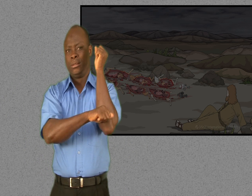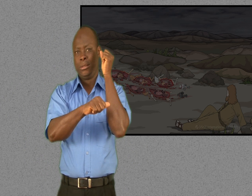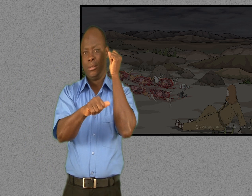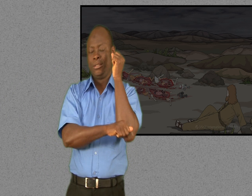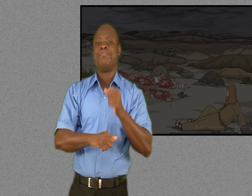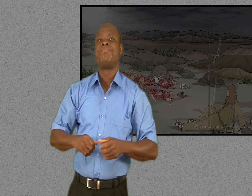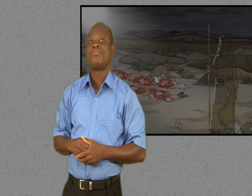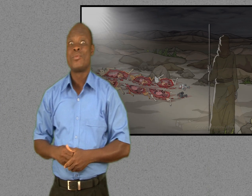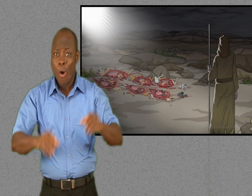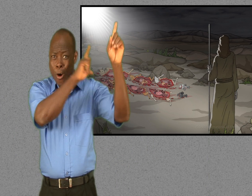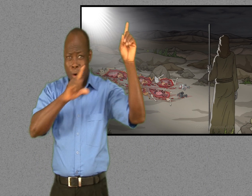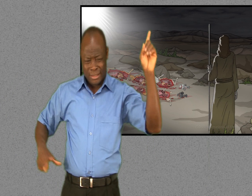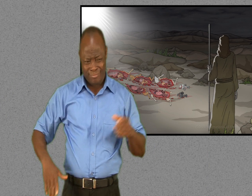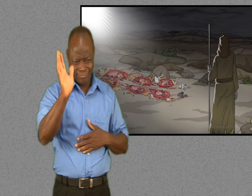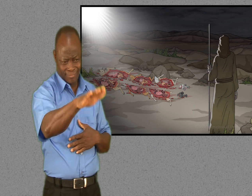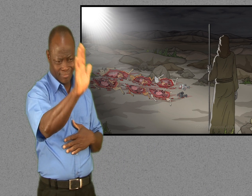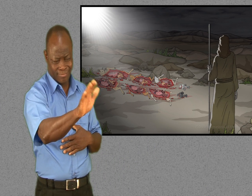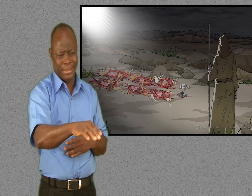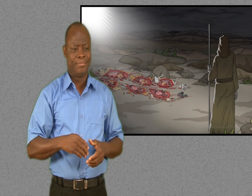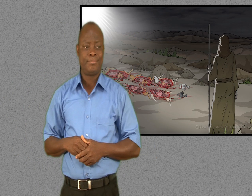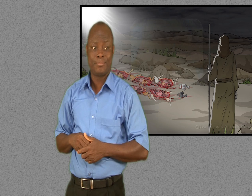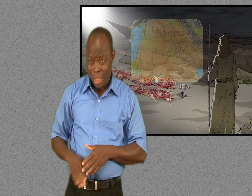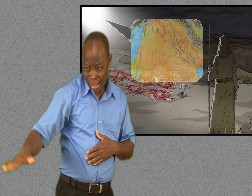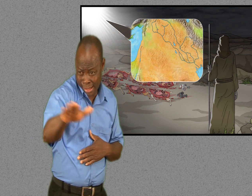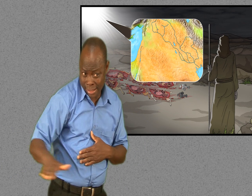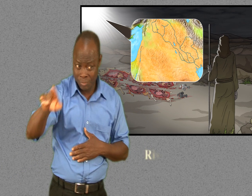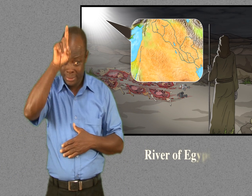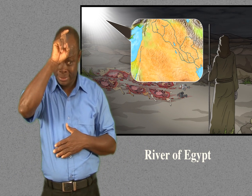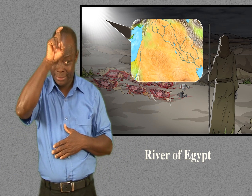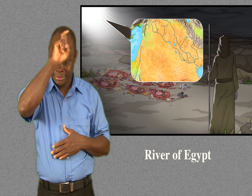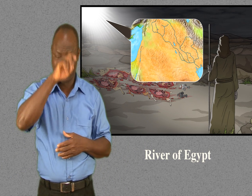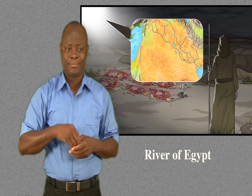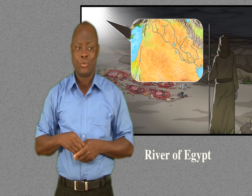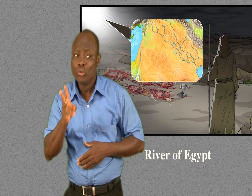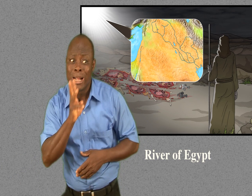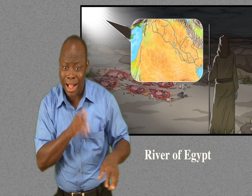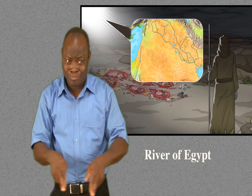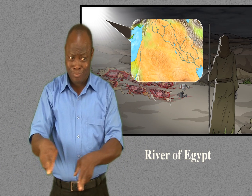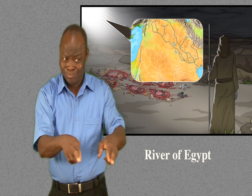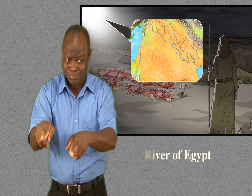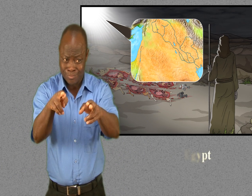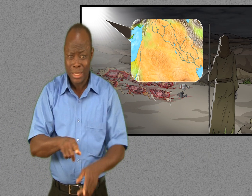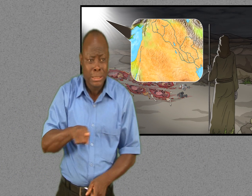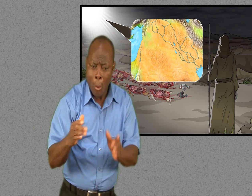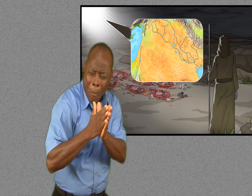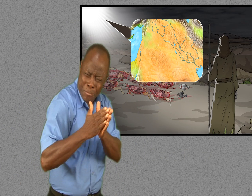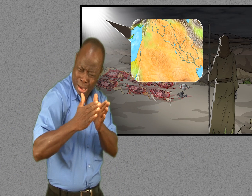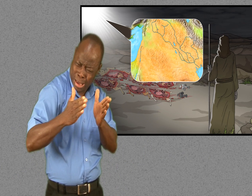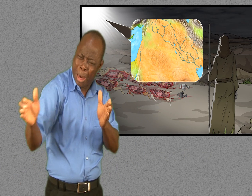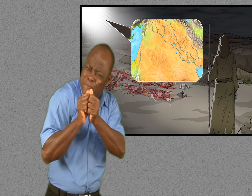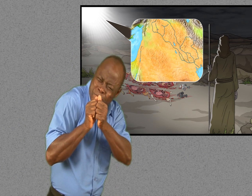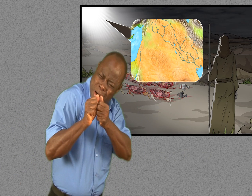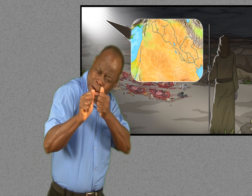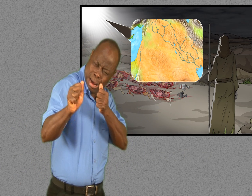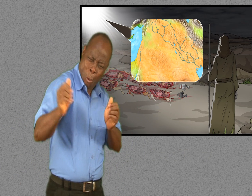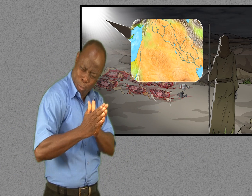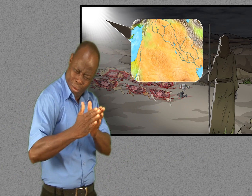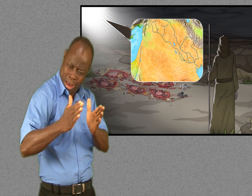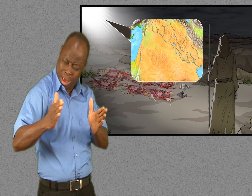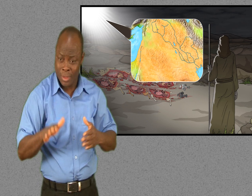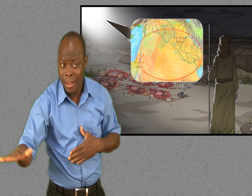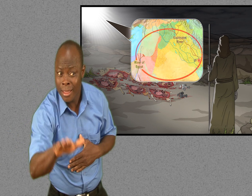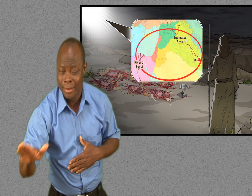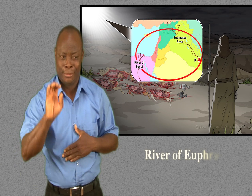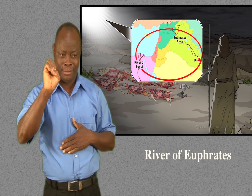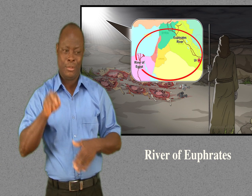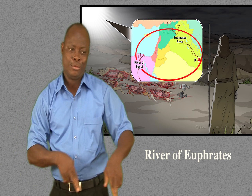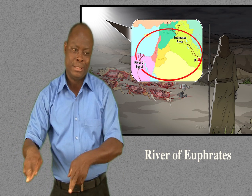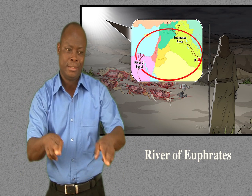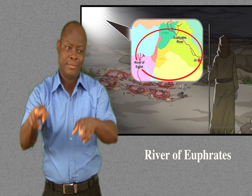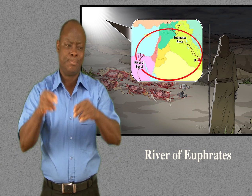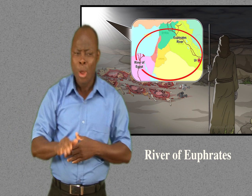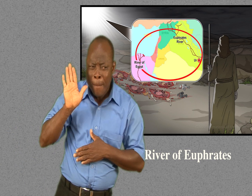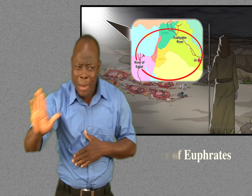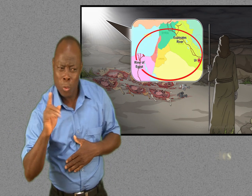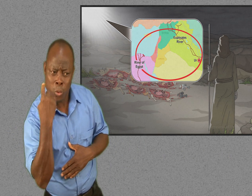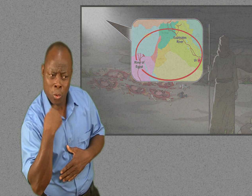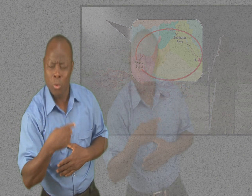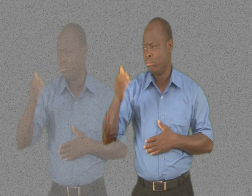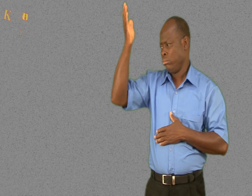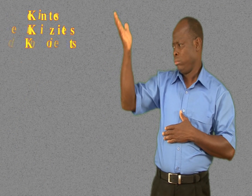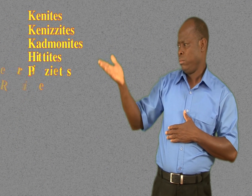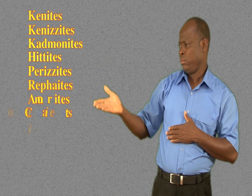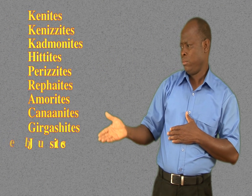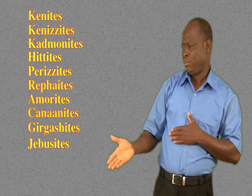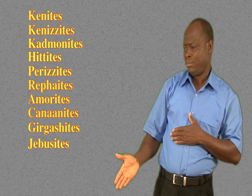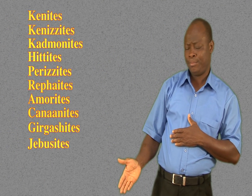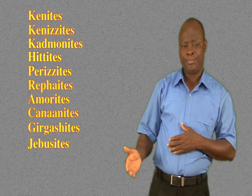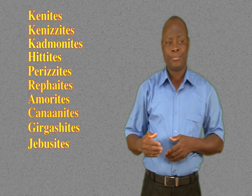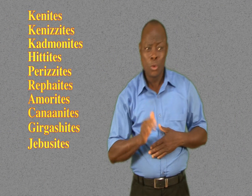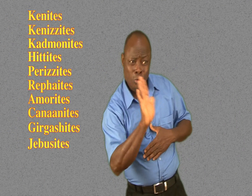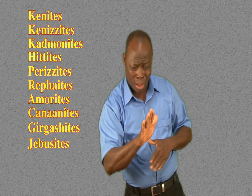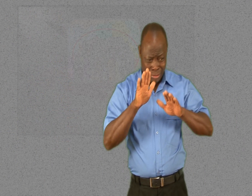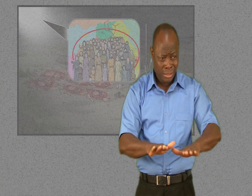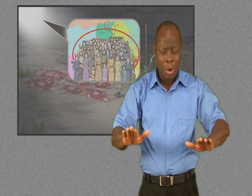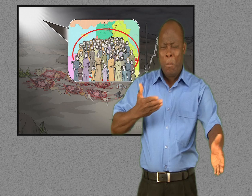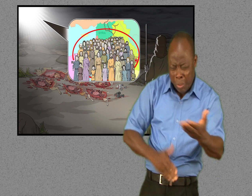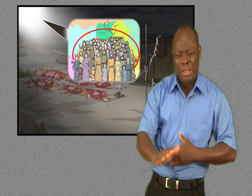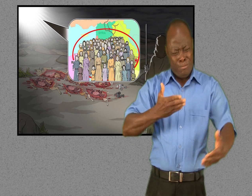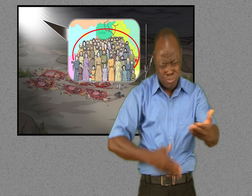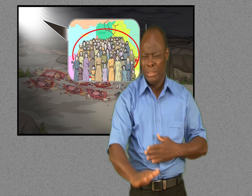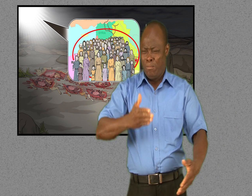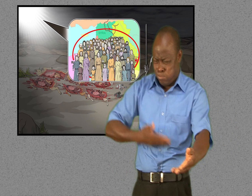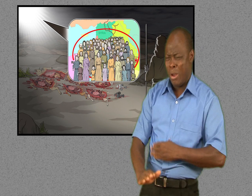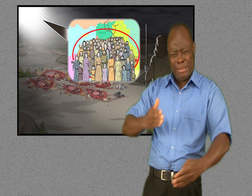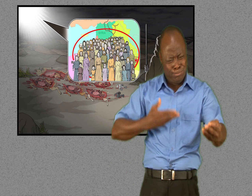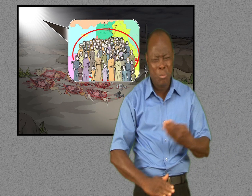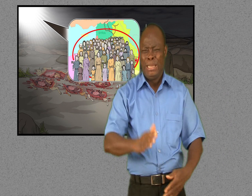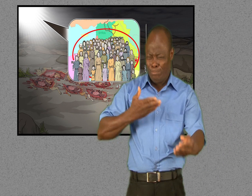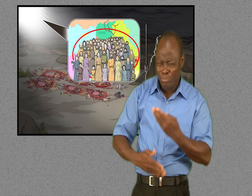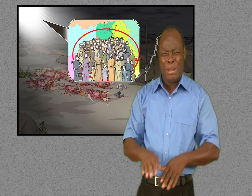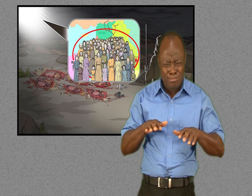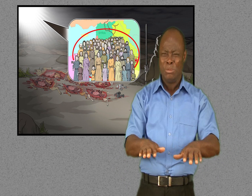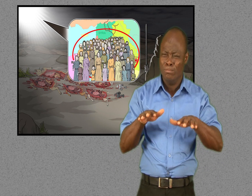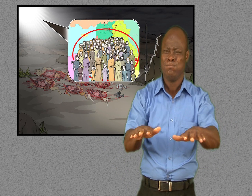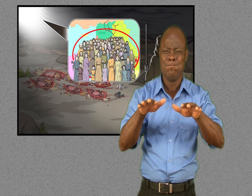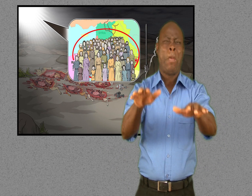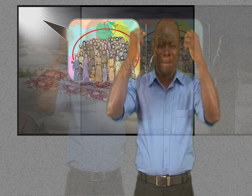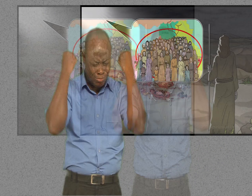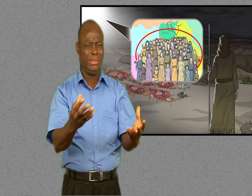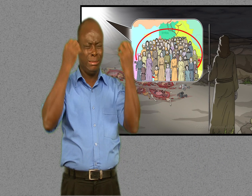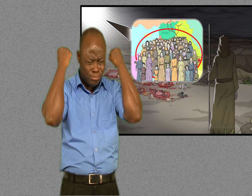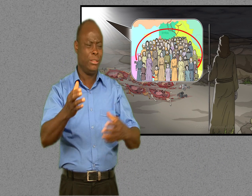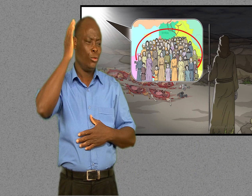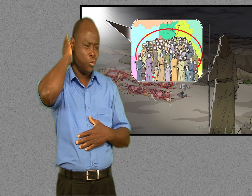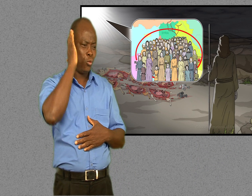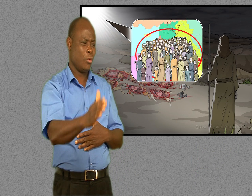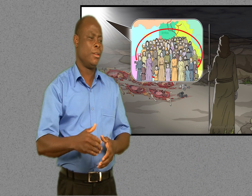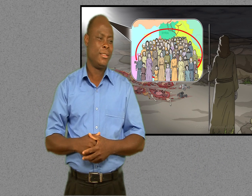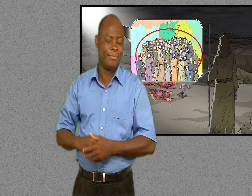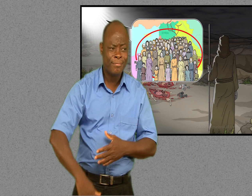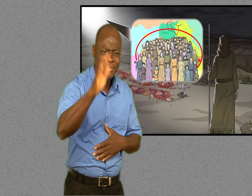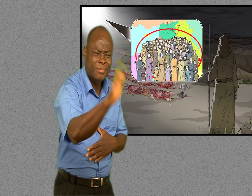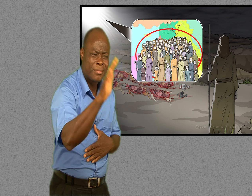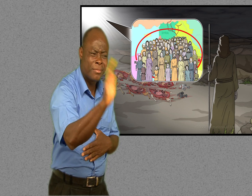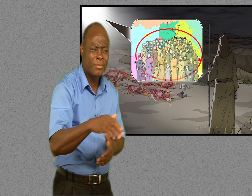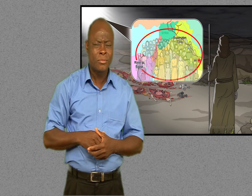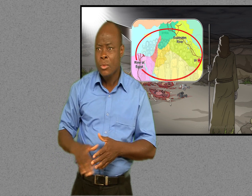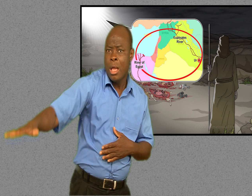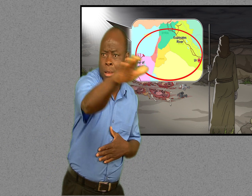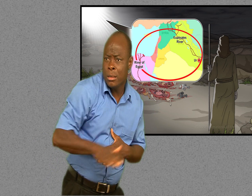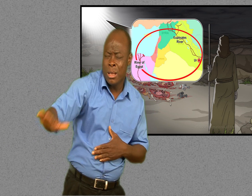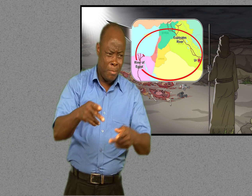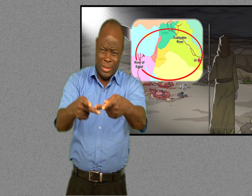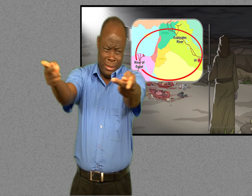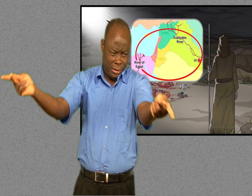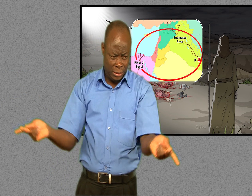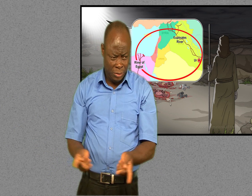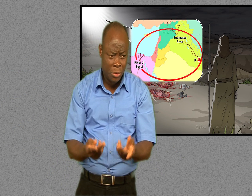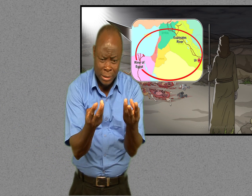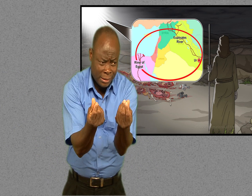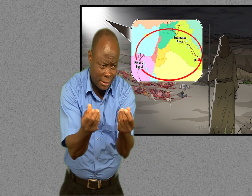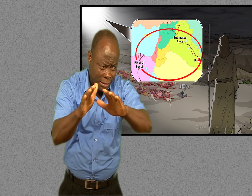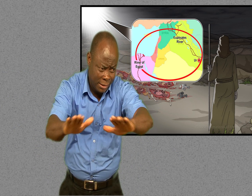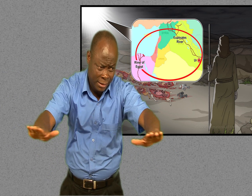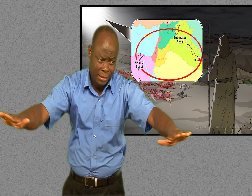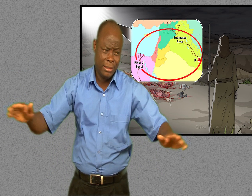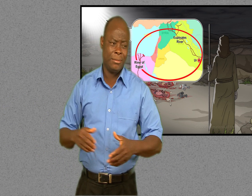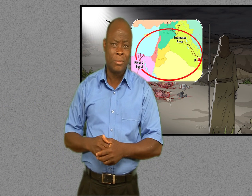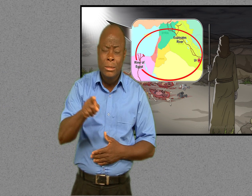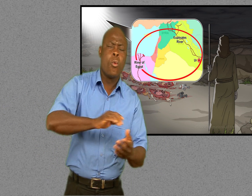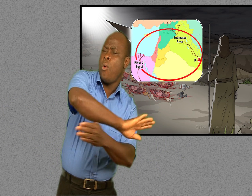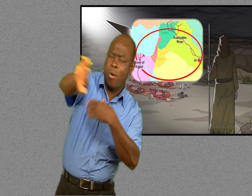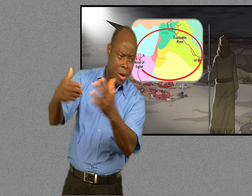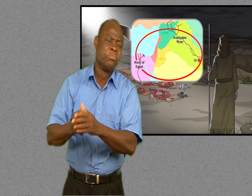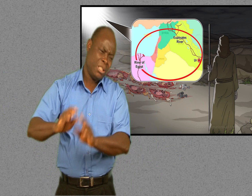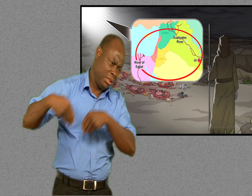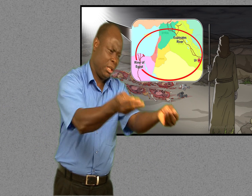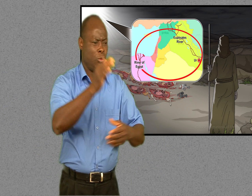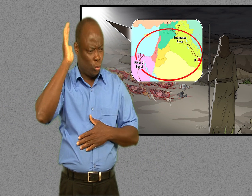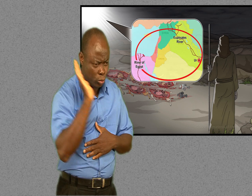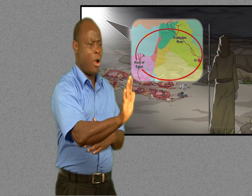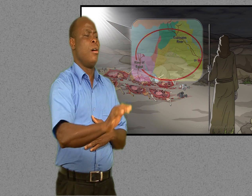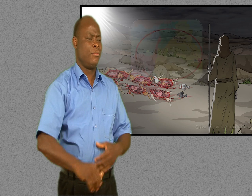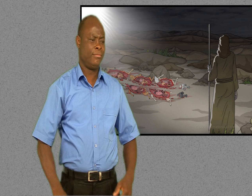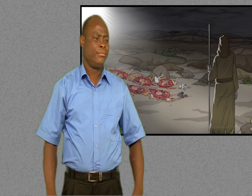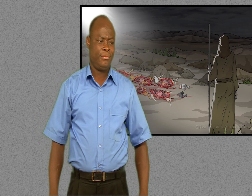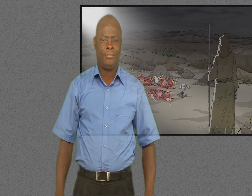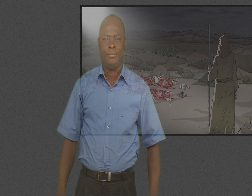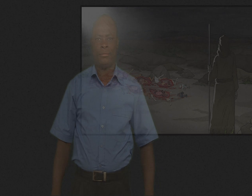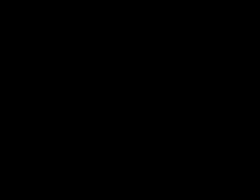On that day the LORD made a covenant with Abram, saying, “To your descendants I have given this land—from the river of Egypt to the great River Euphrates— the land of the Kenites, Kenizzites, Kadmonites, Hittites, Perizzites, Rephaites, Amorites, Canaanites, Girgashites, and Jebusites.”